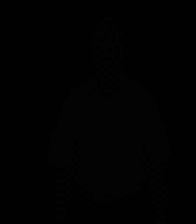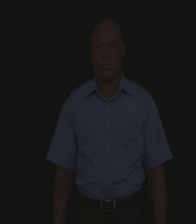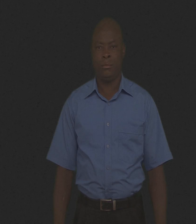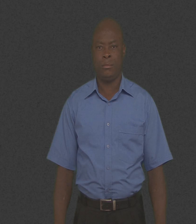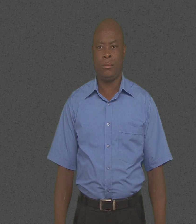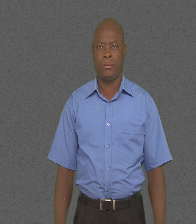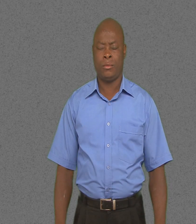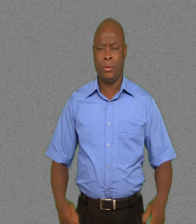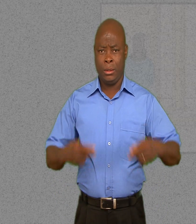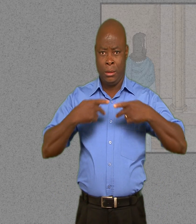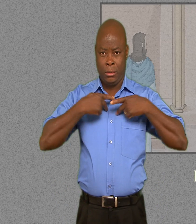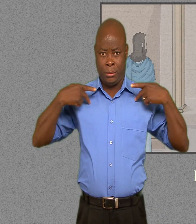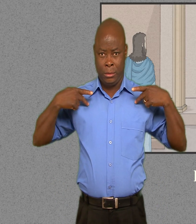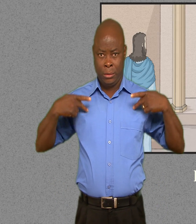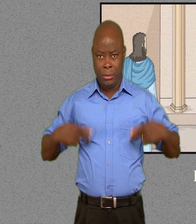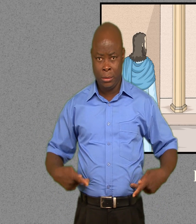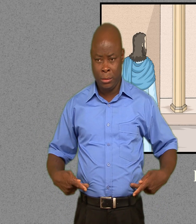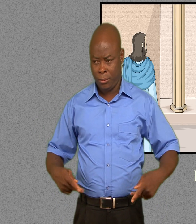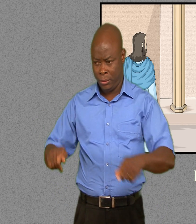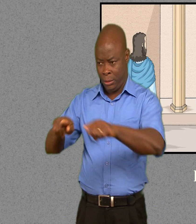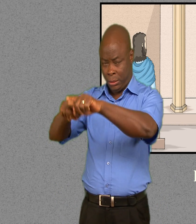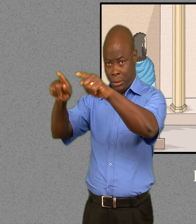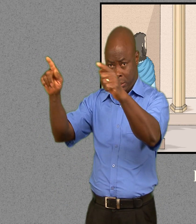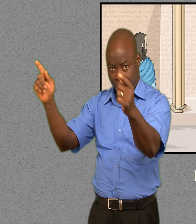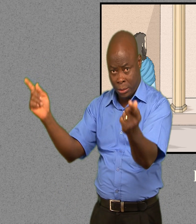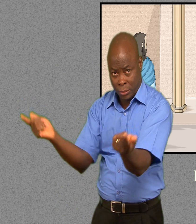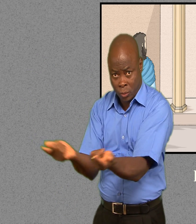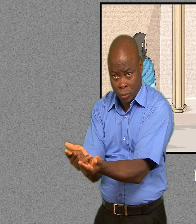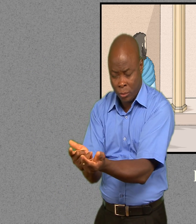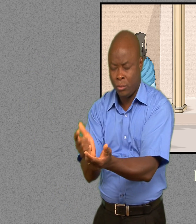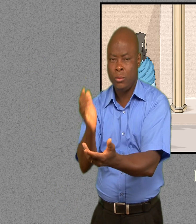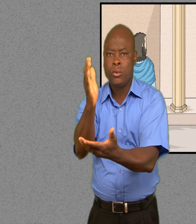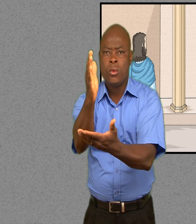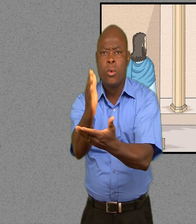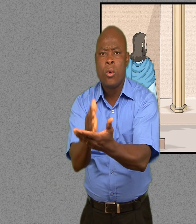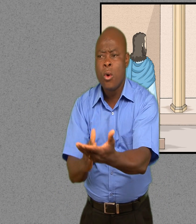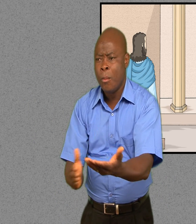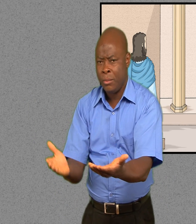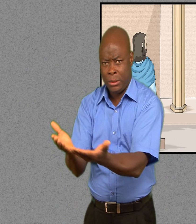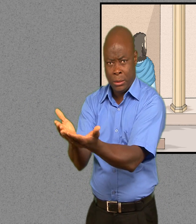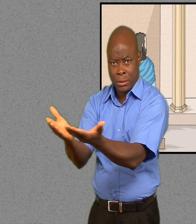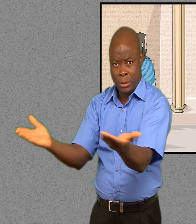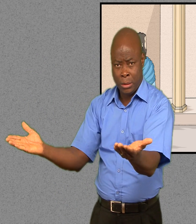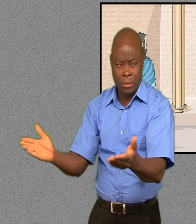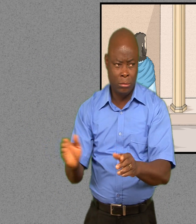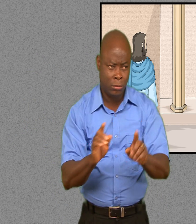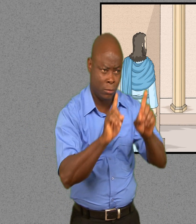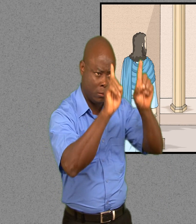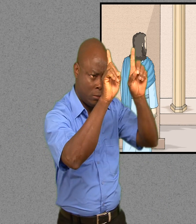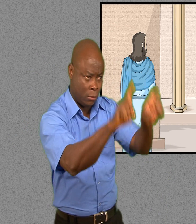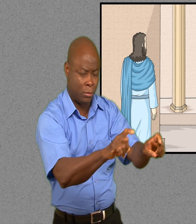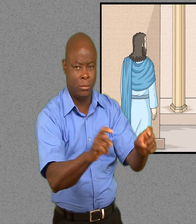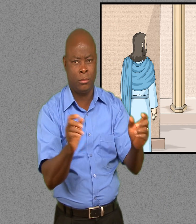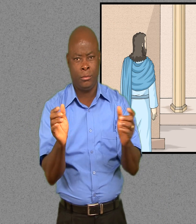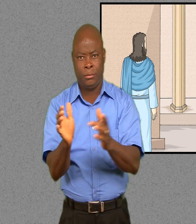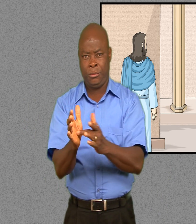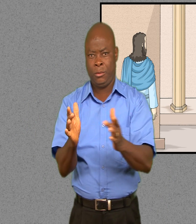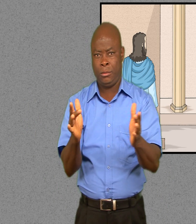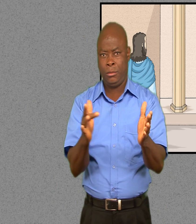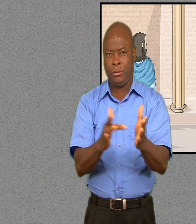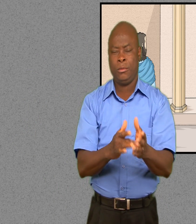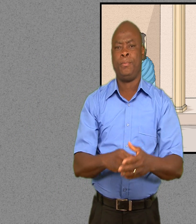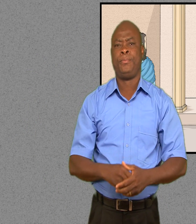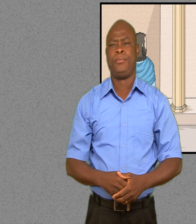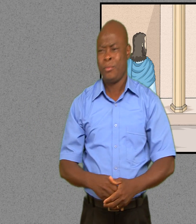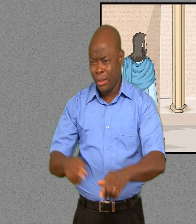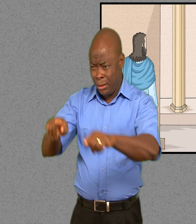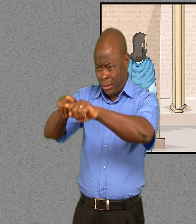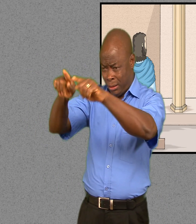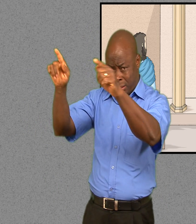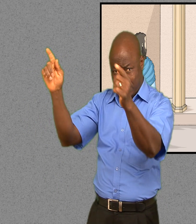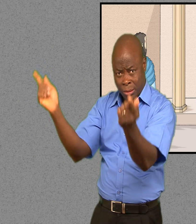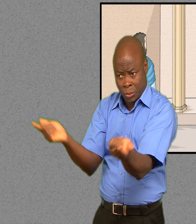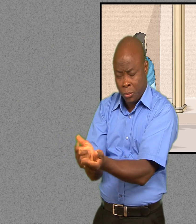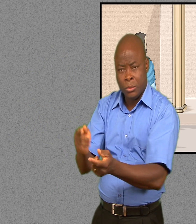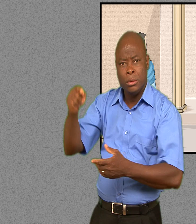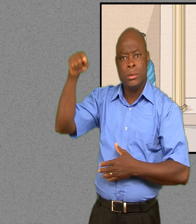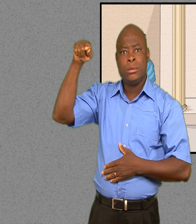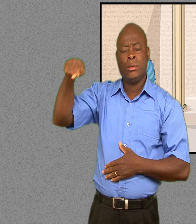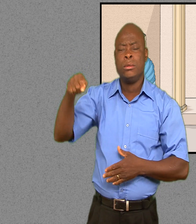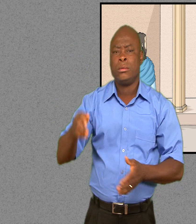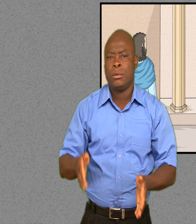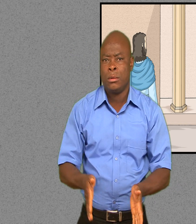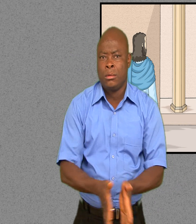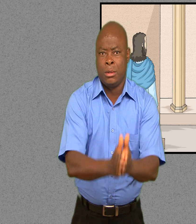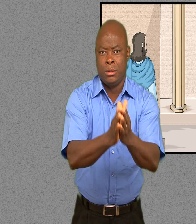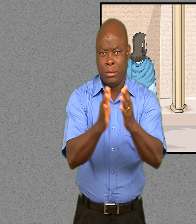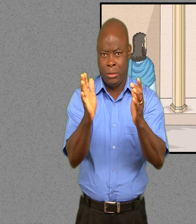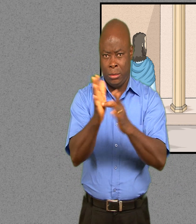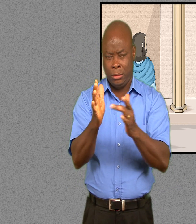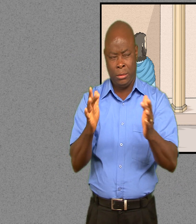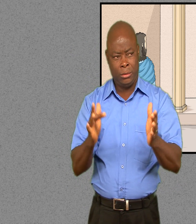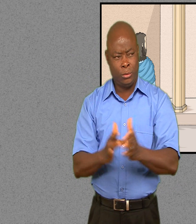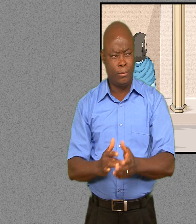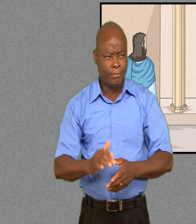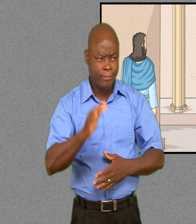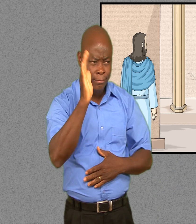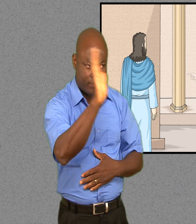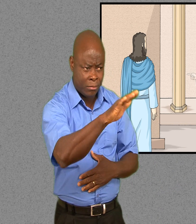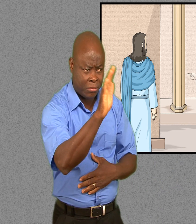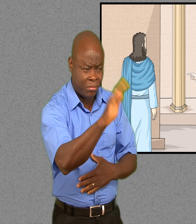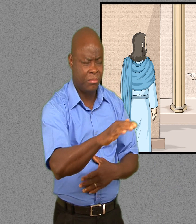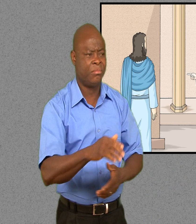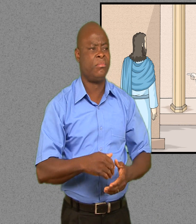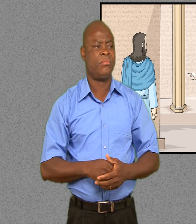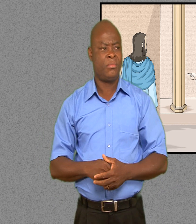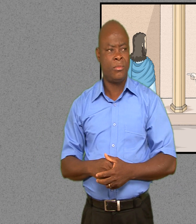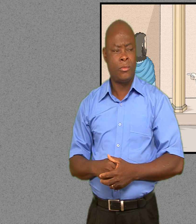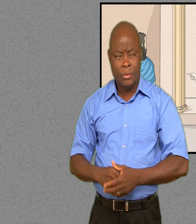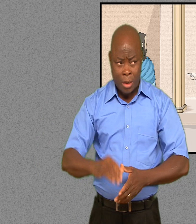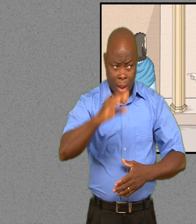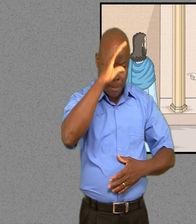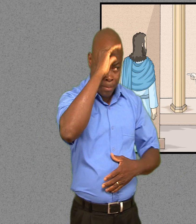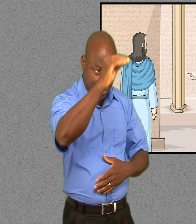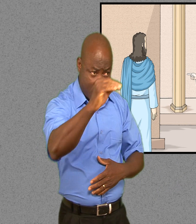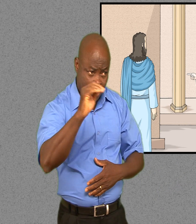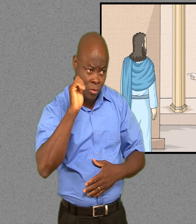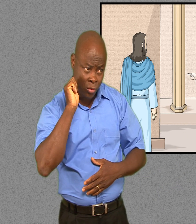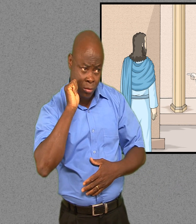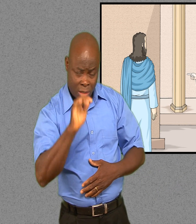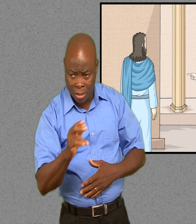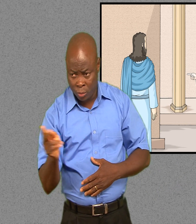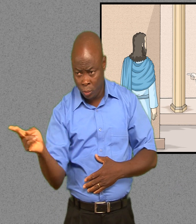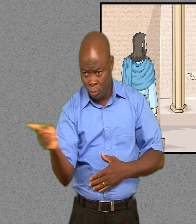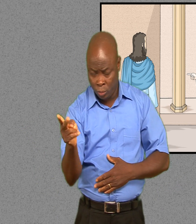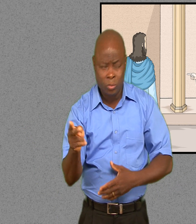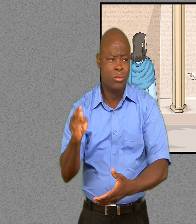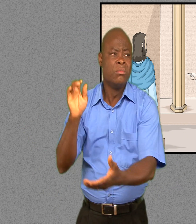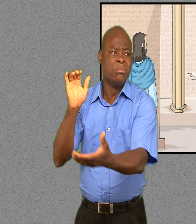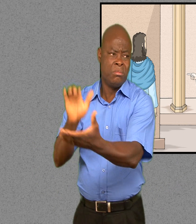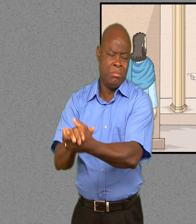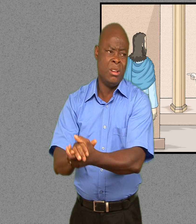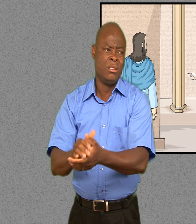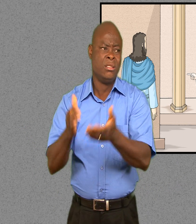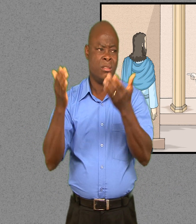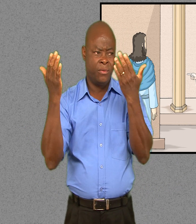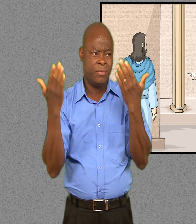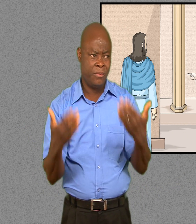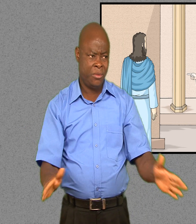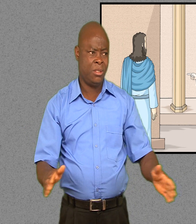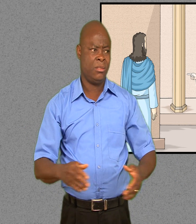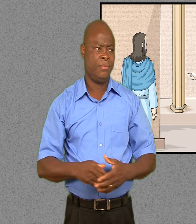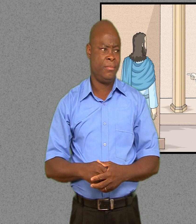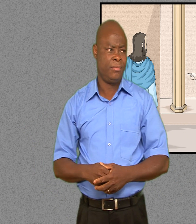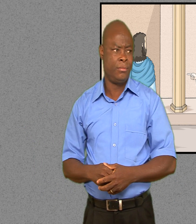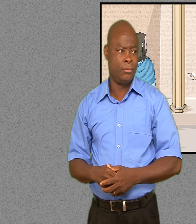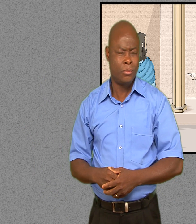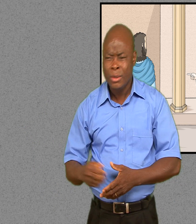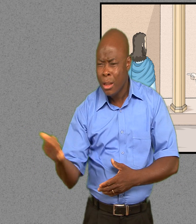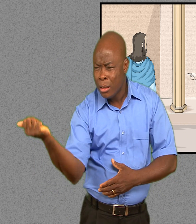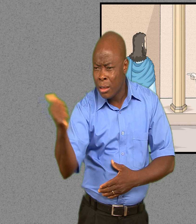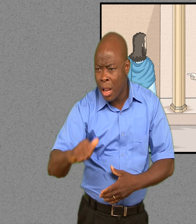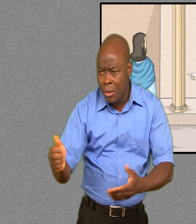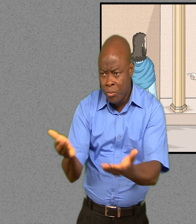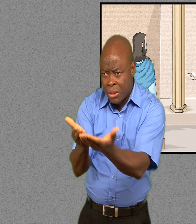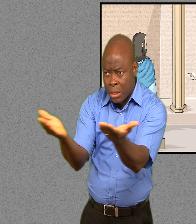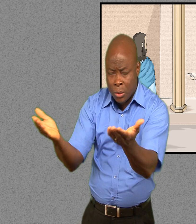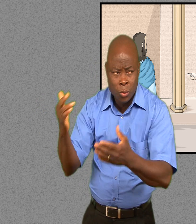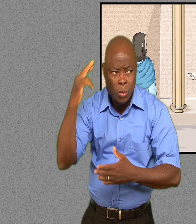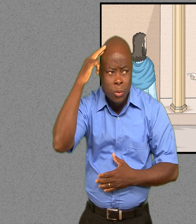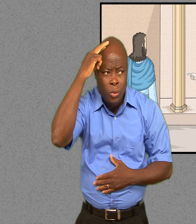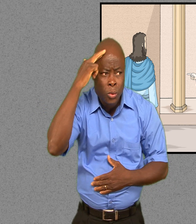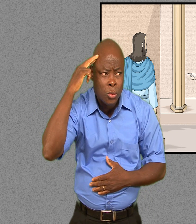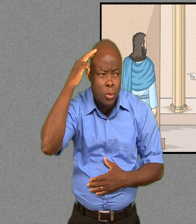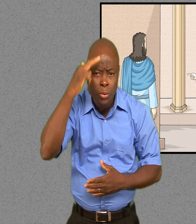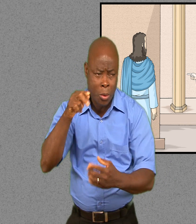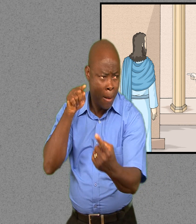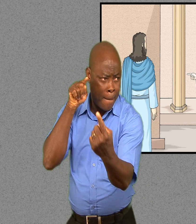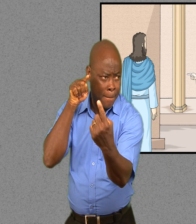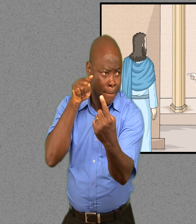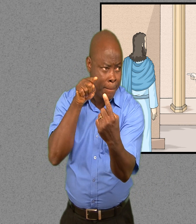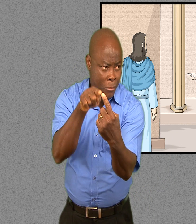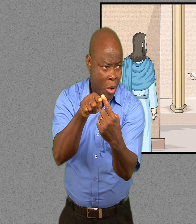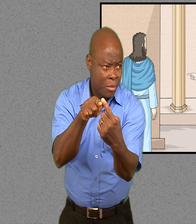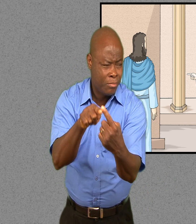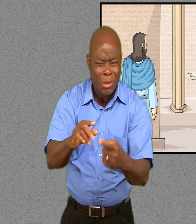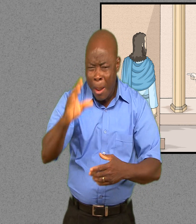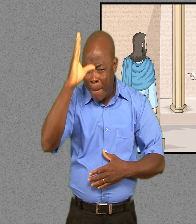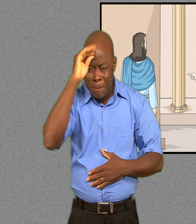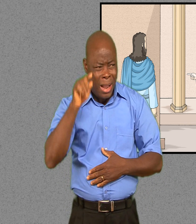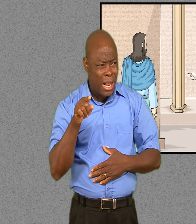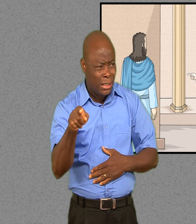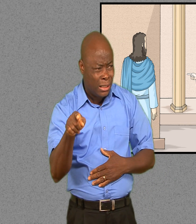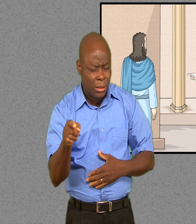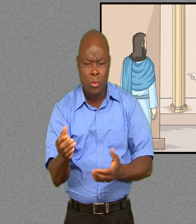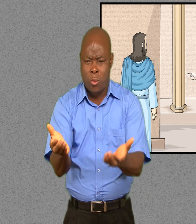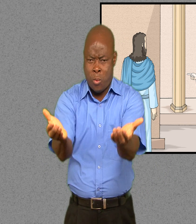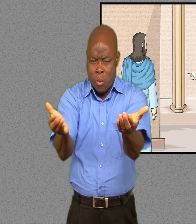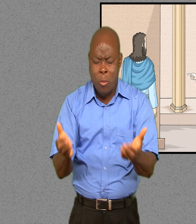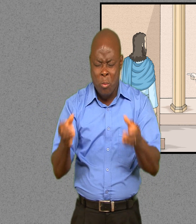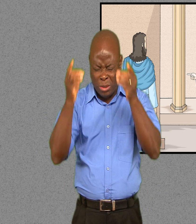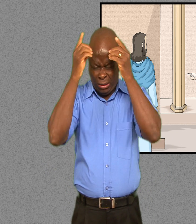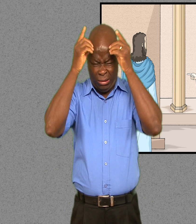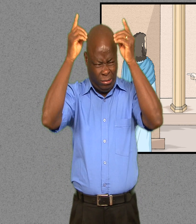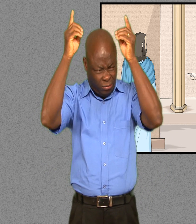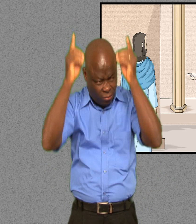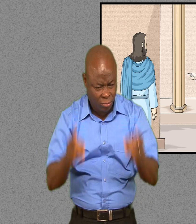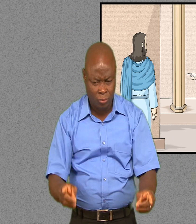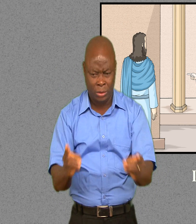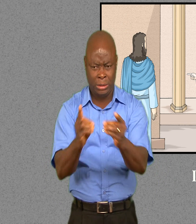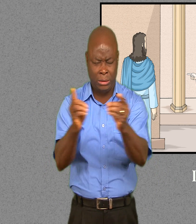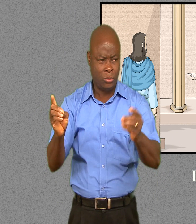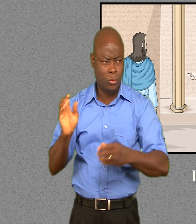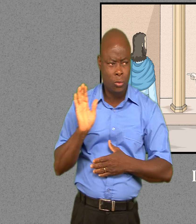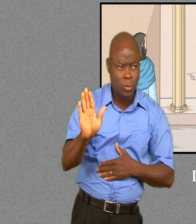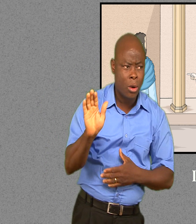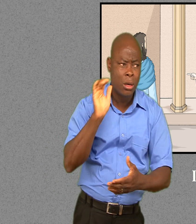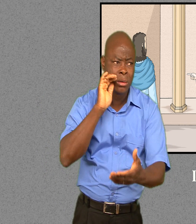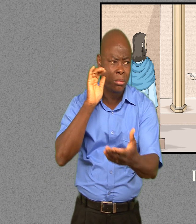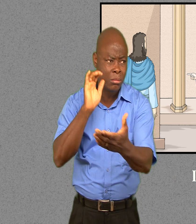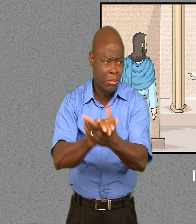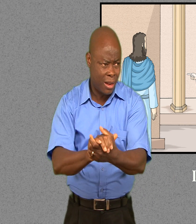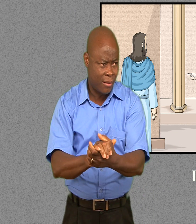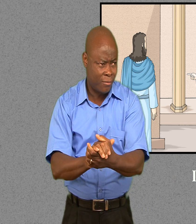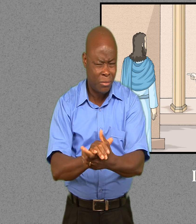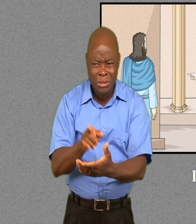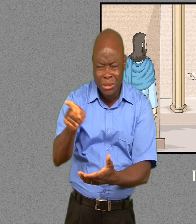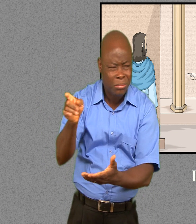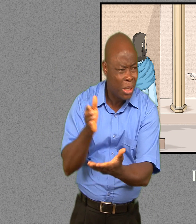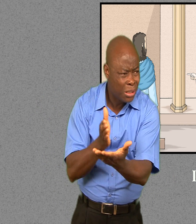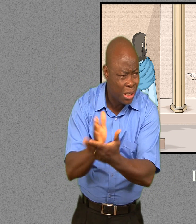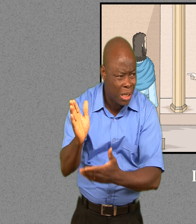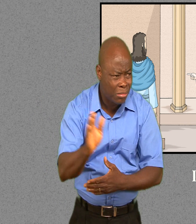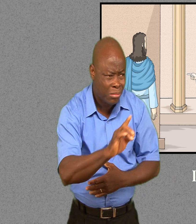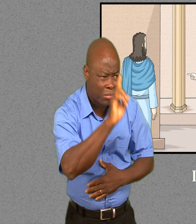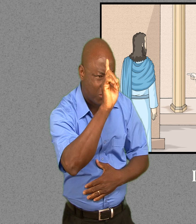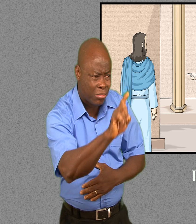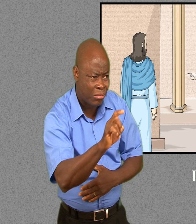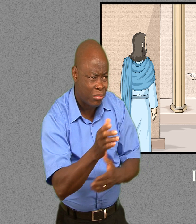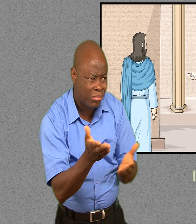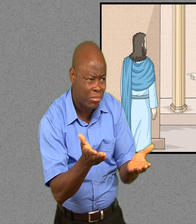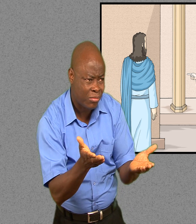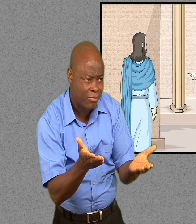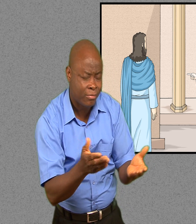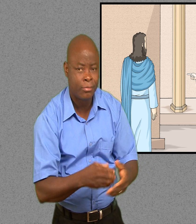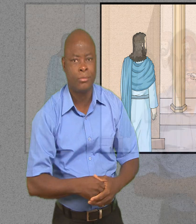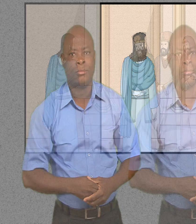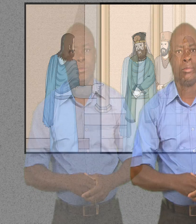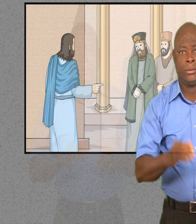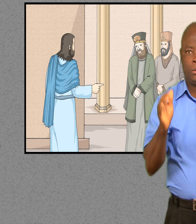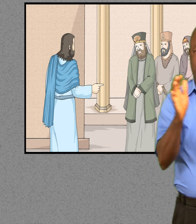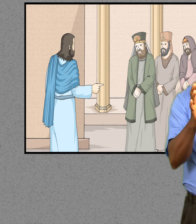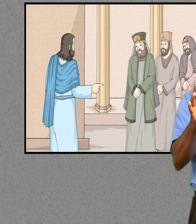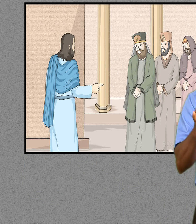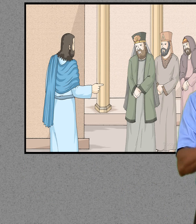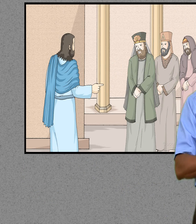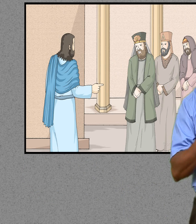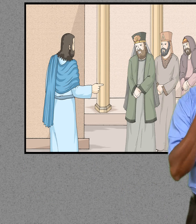Then some Pharisees came and tested Him by asking, “Is it lawful for a man to divorce his wife for any reason?”